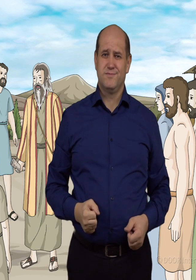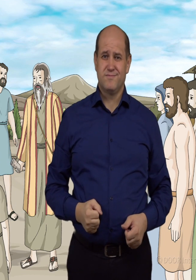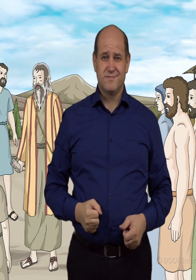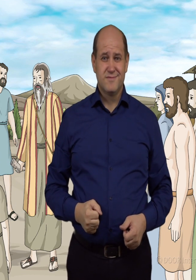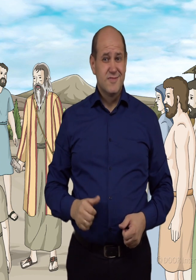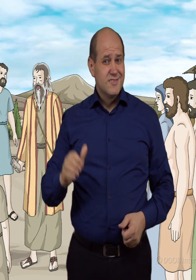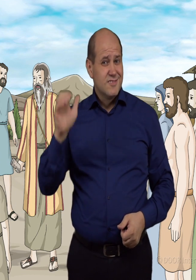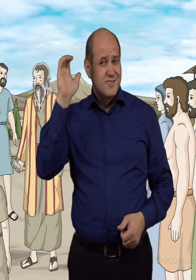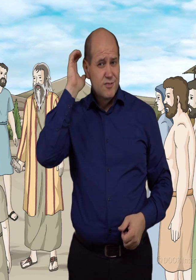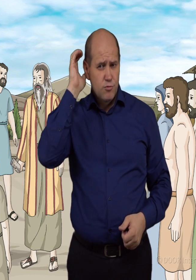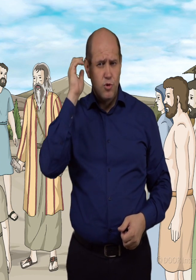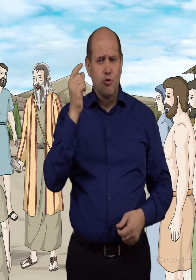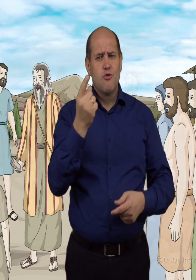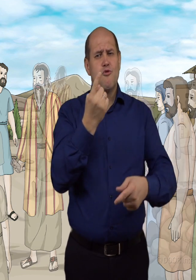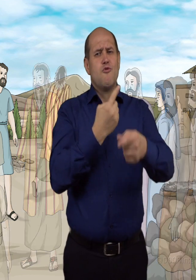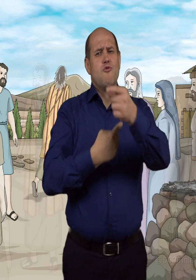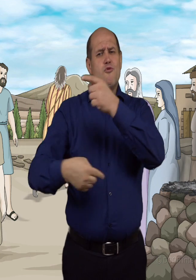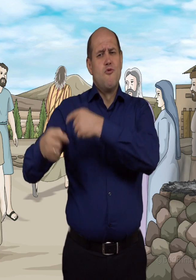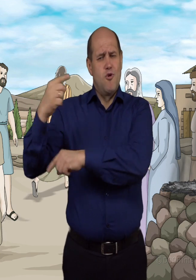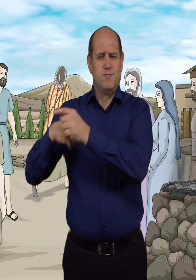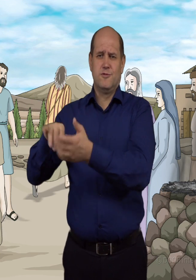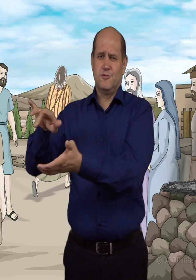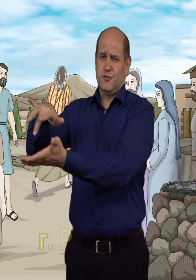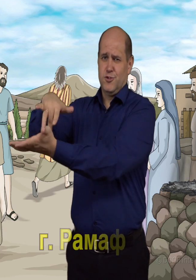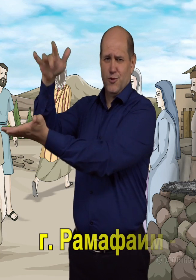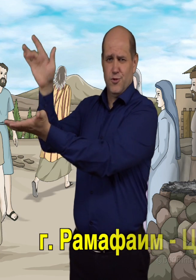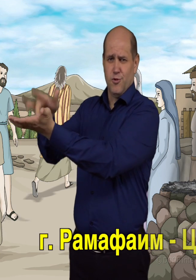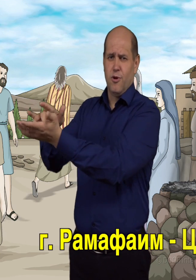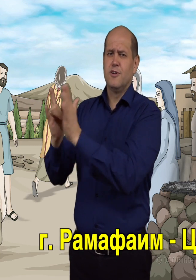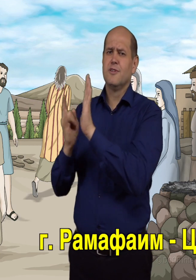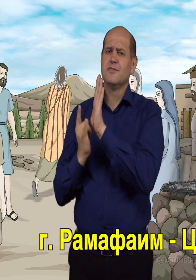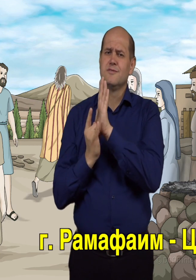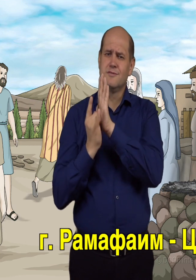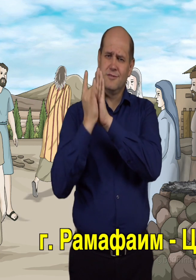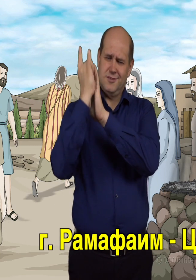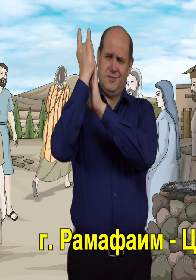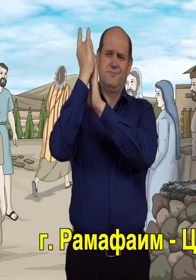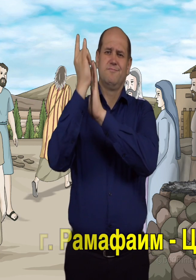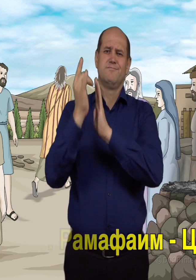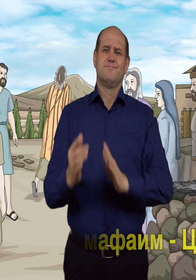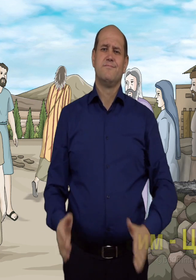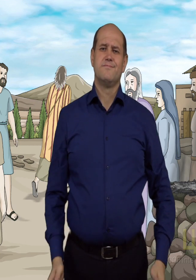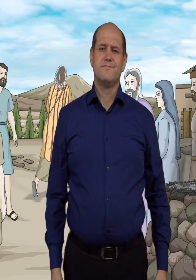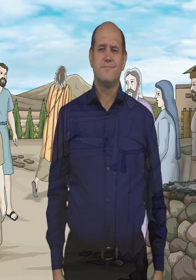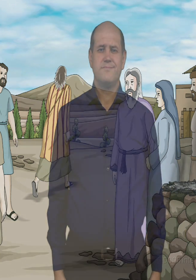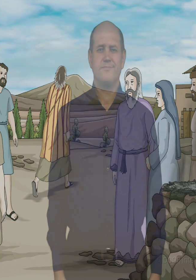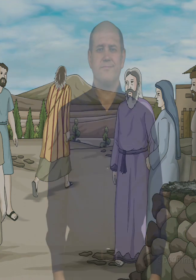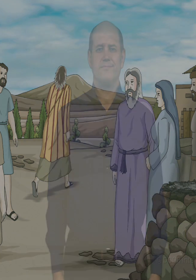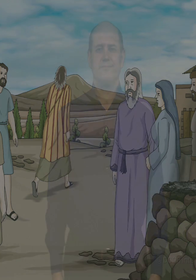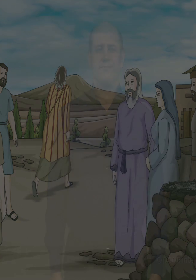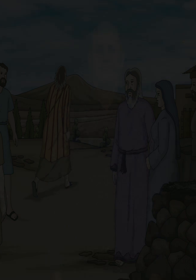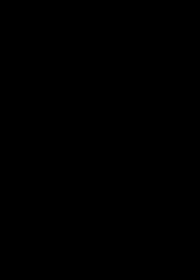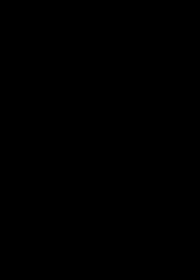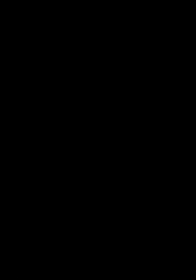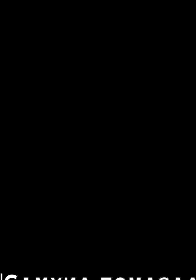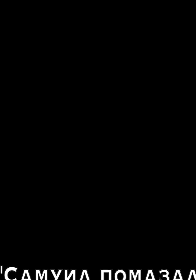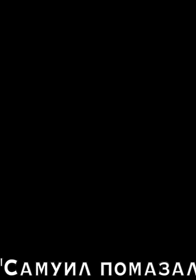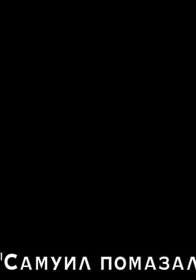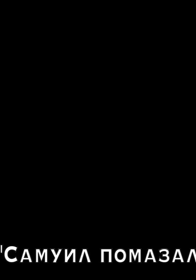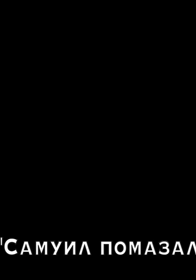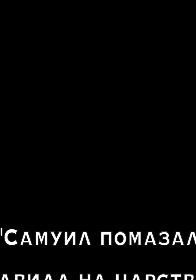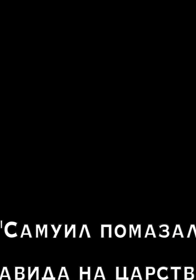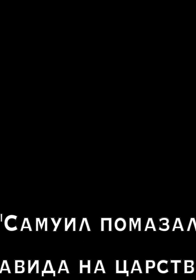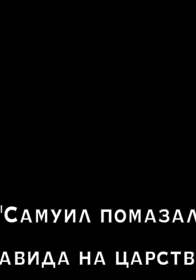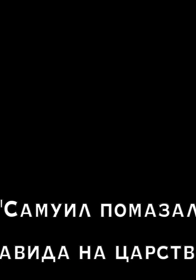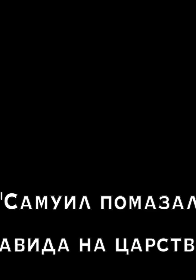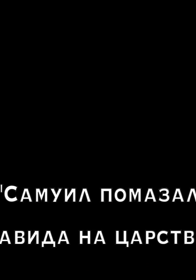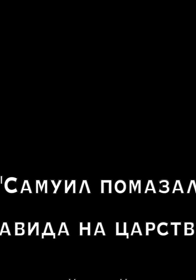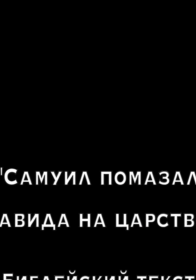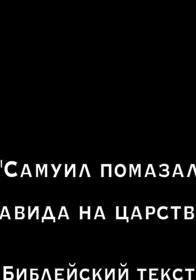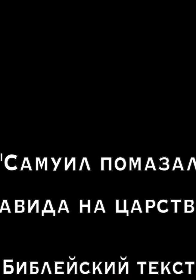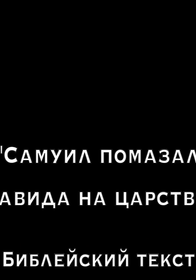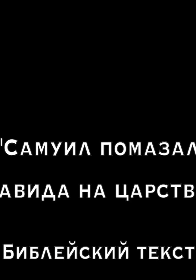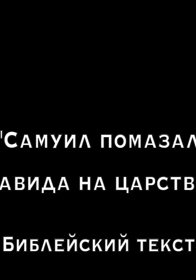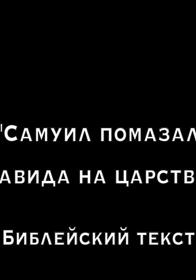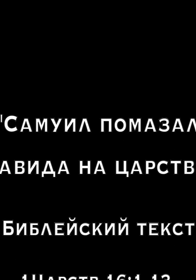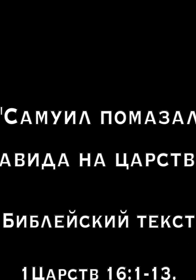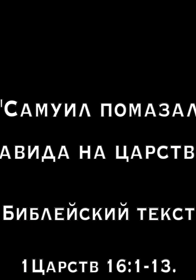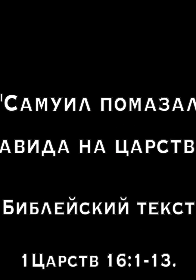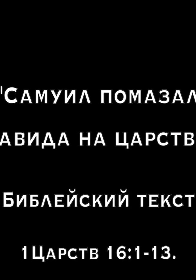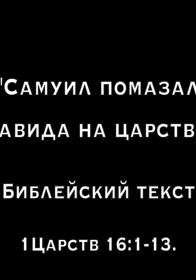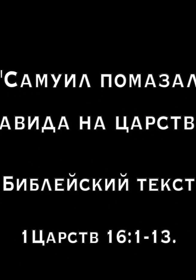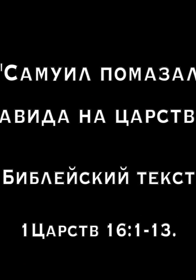Then Samuel set out and went to Ramah.